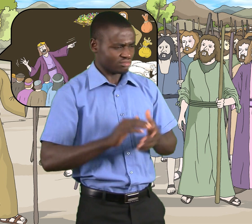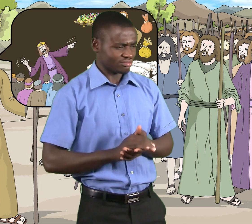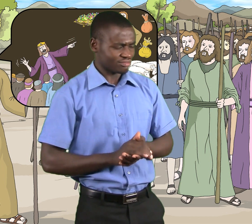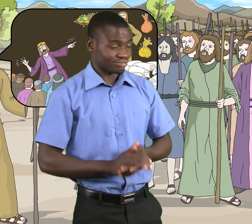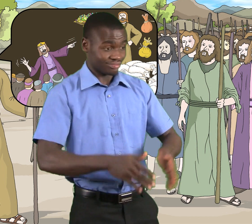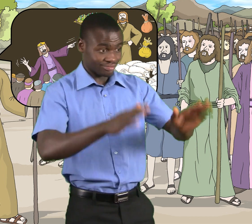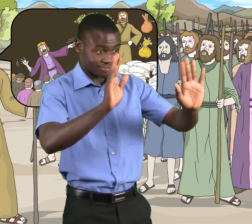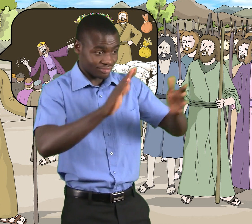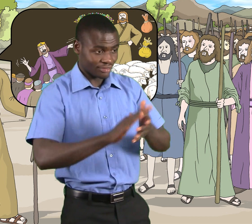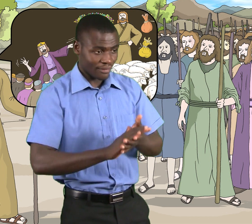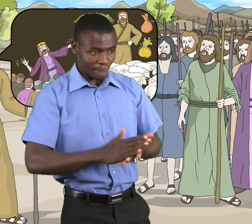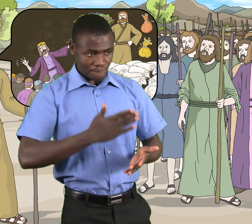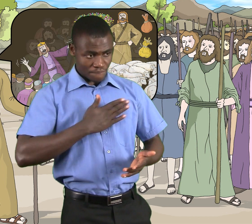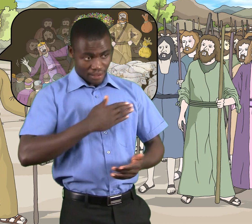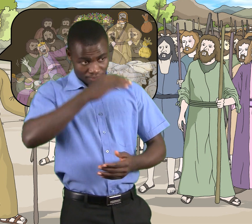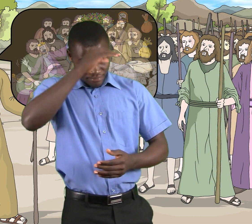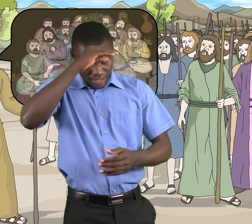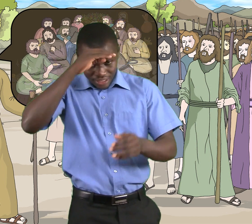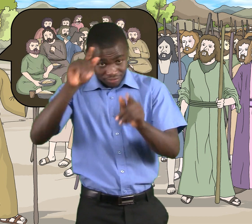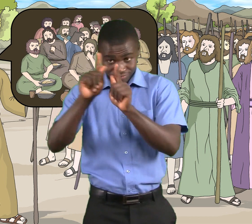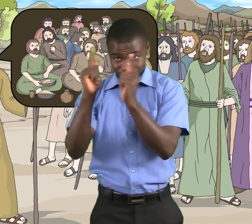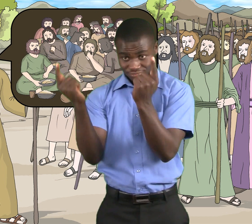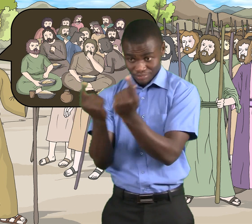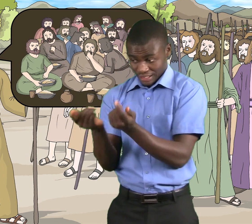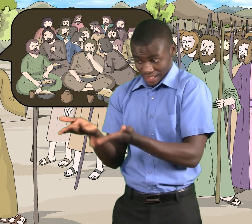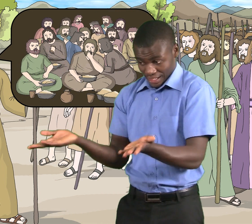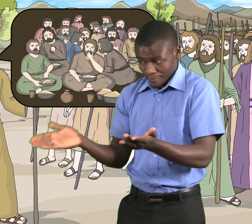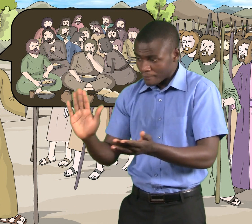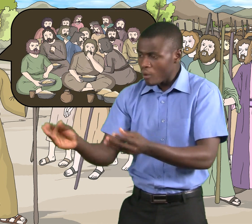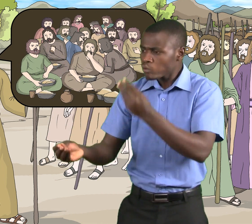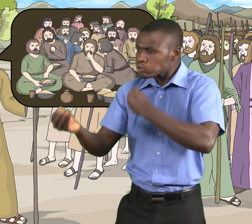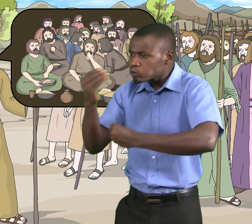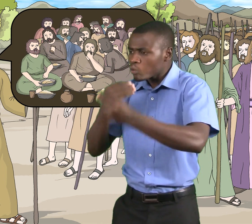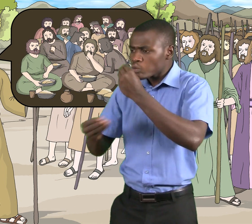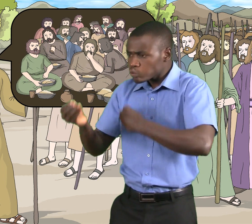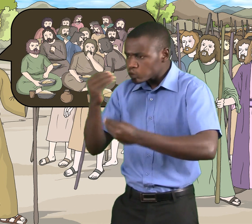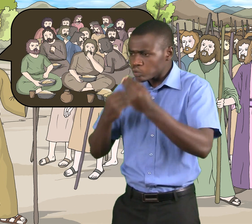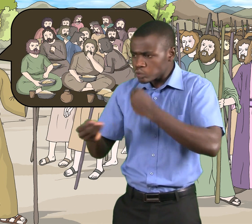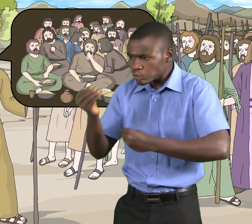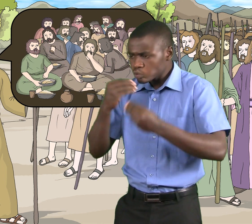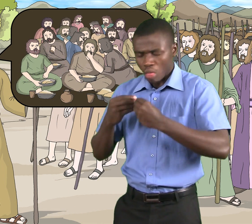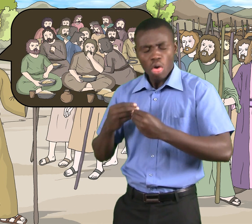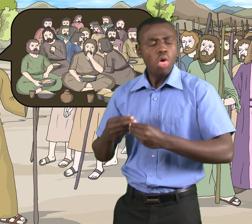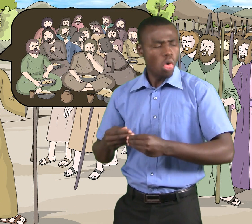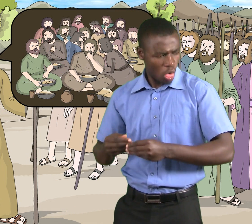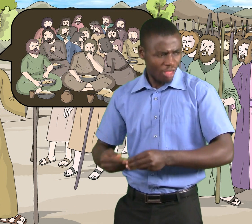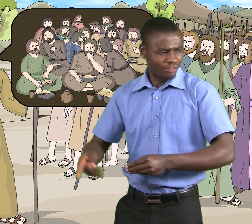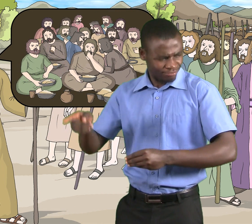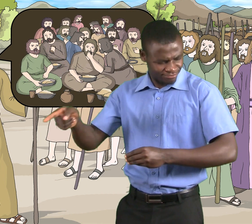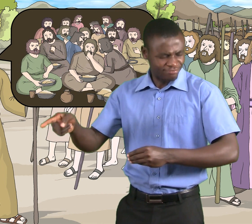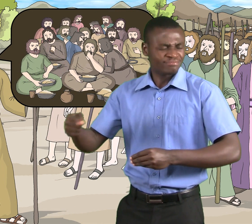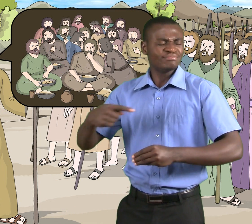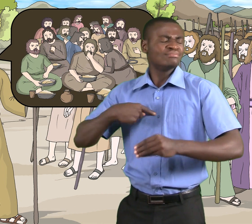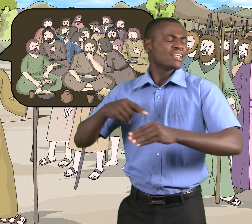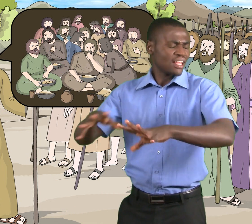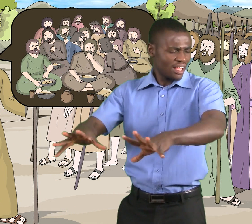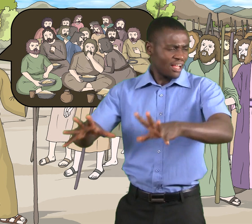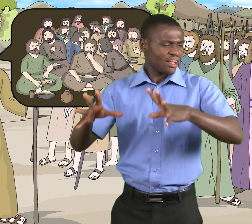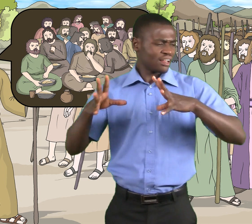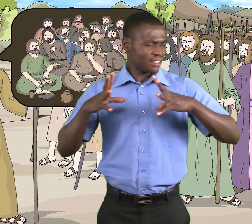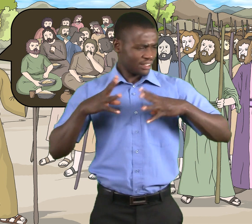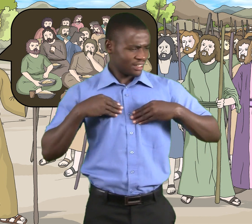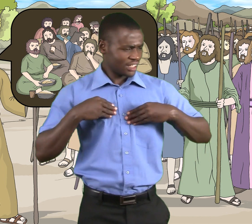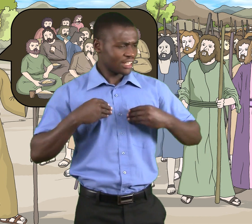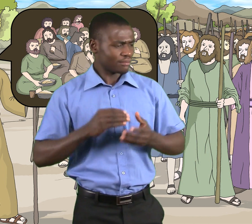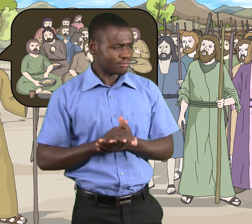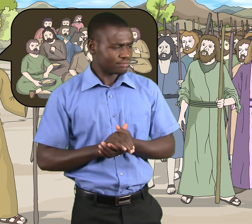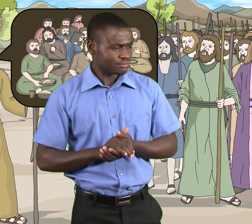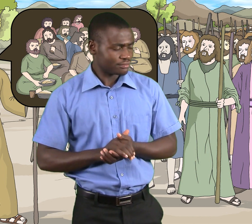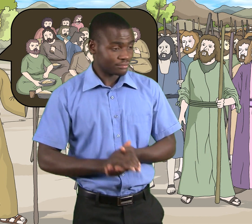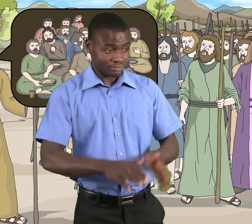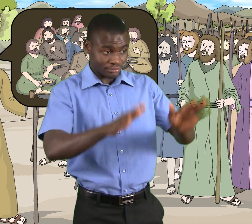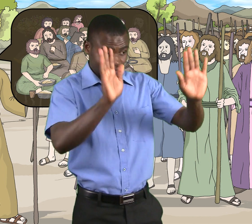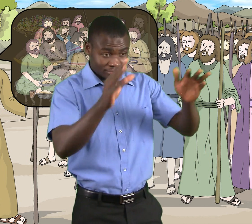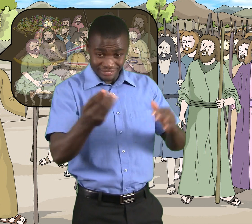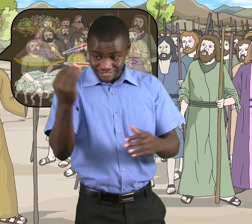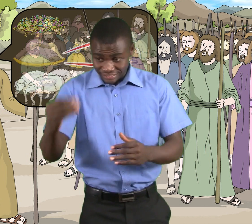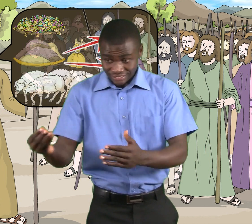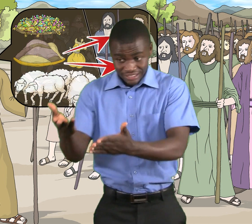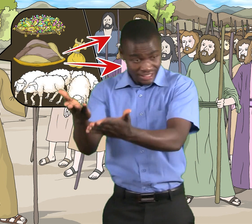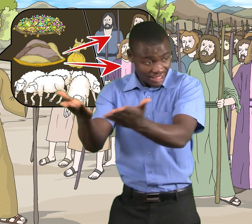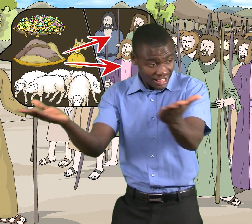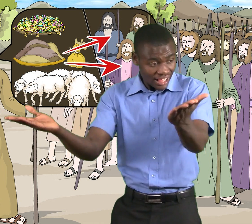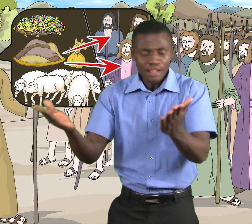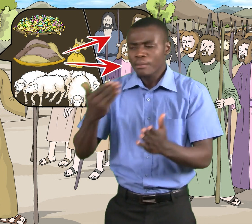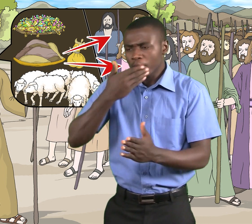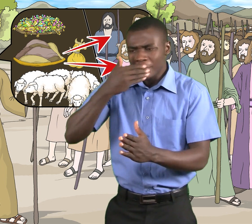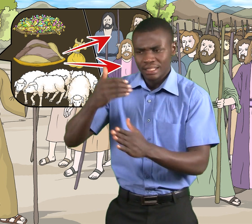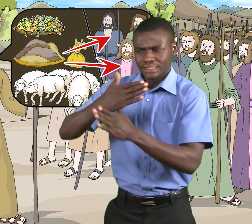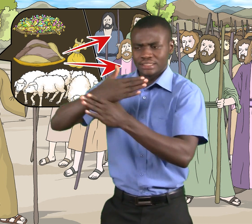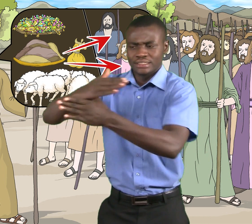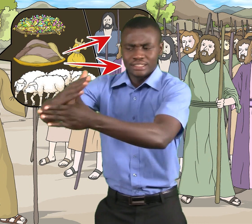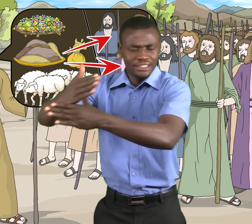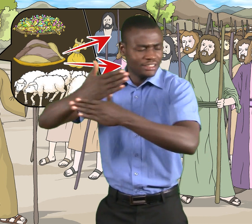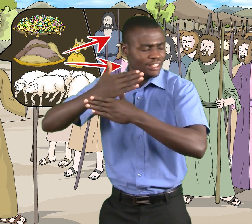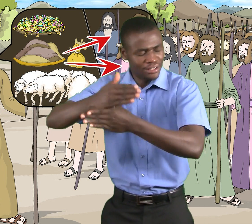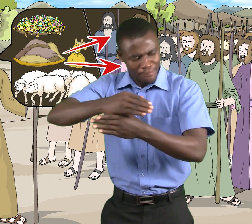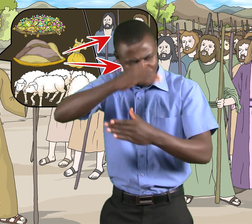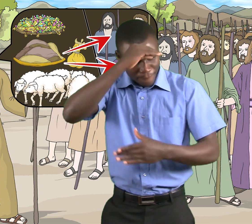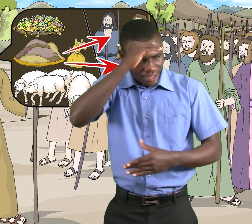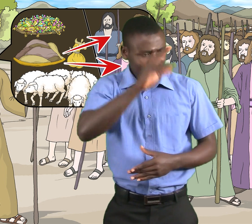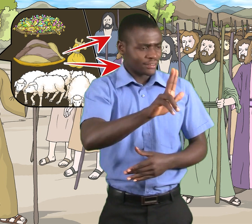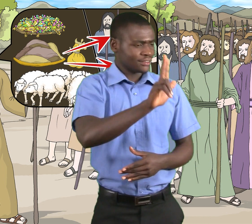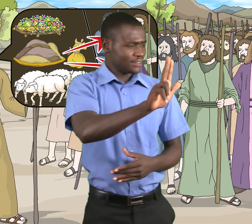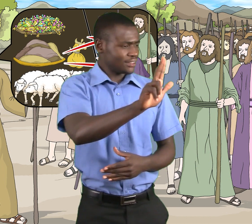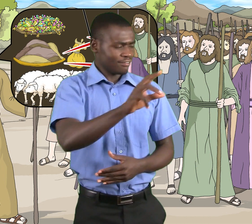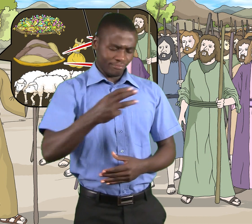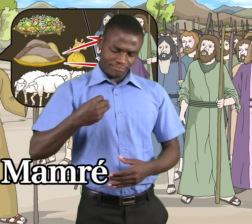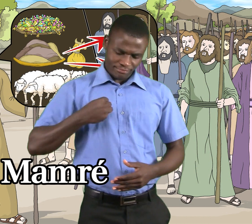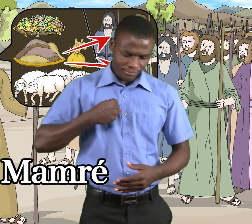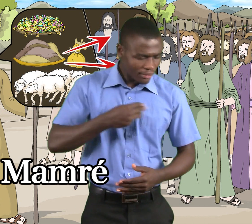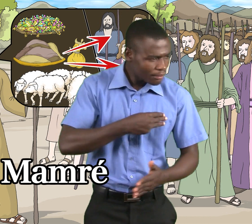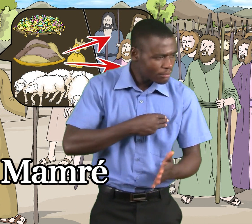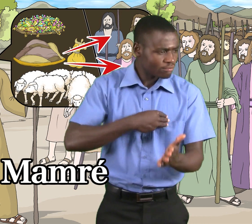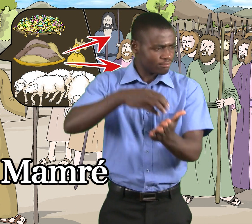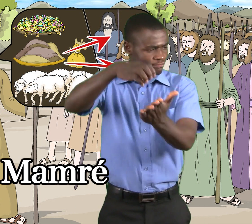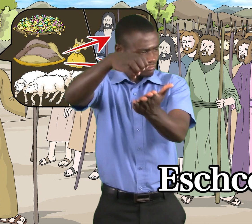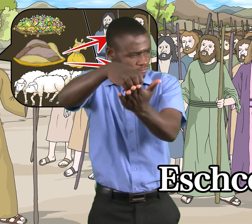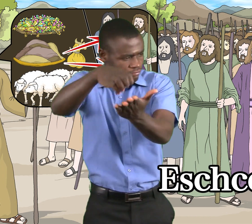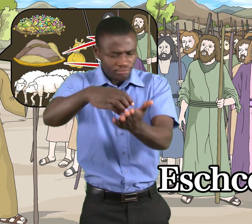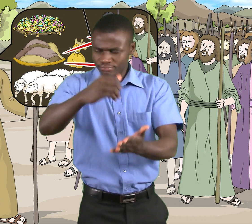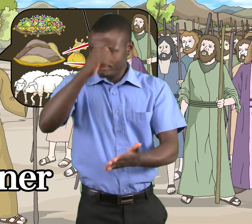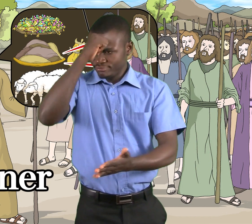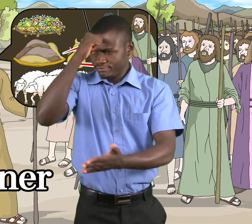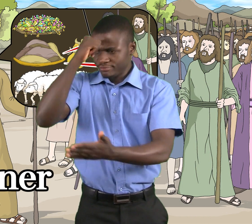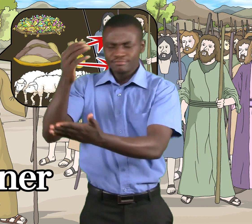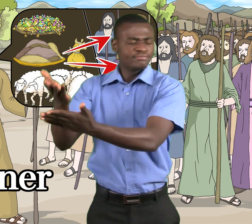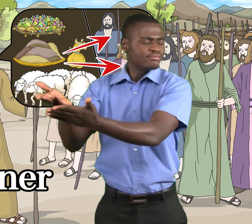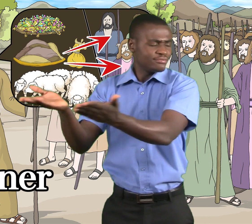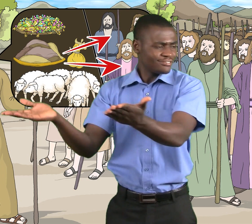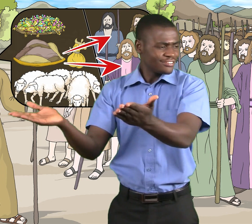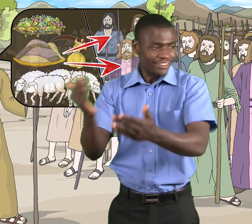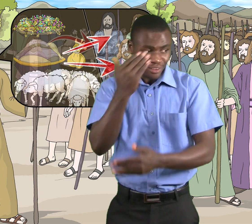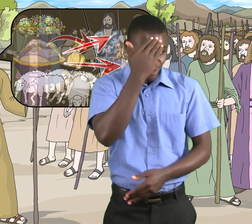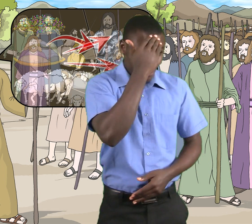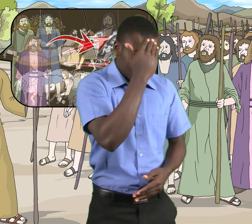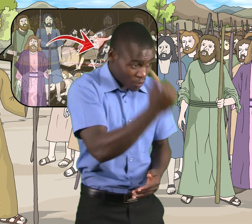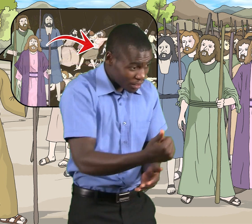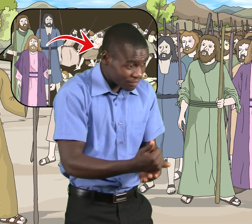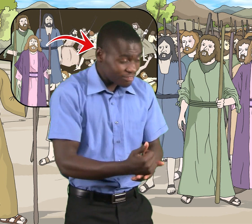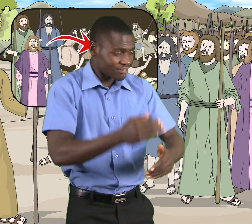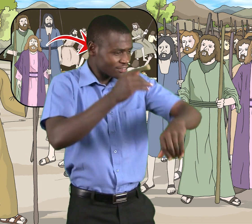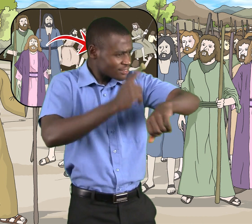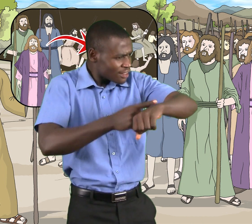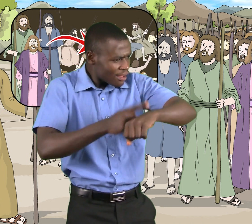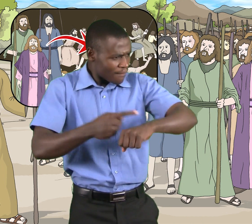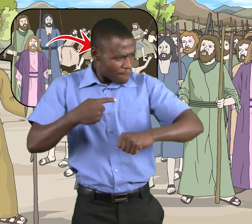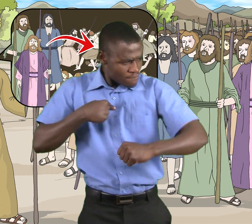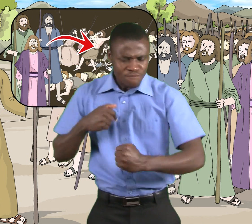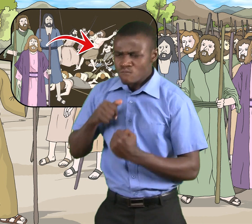I will accept nothing but what my men have eaten and the share for the men who went with me—Aner, Eshcol, and Mamre.